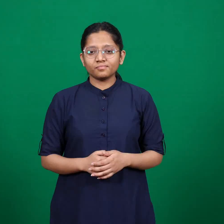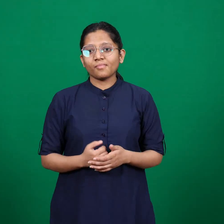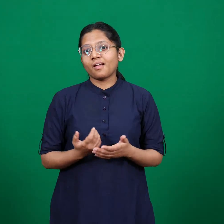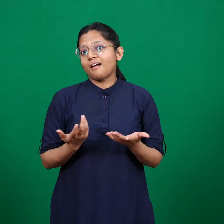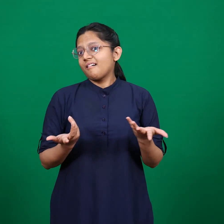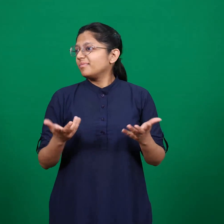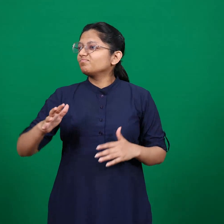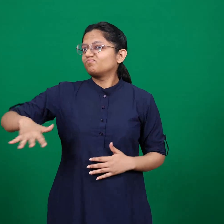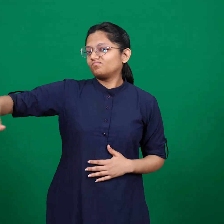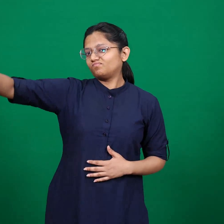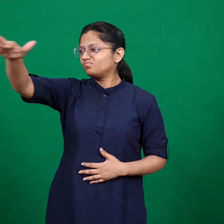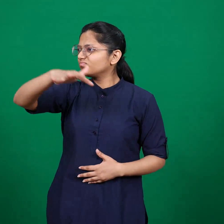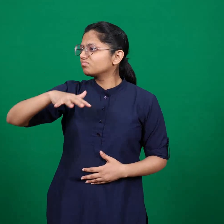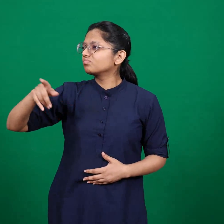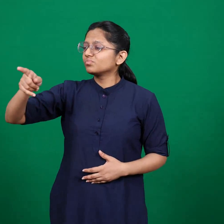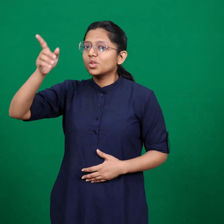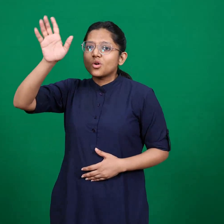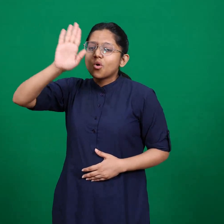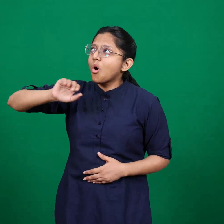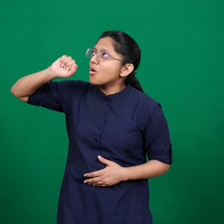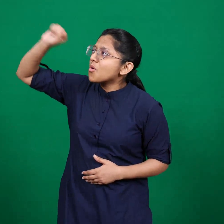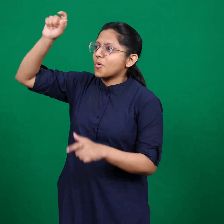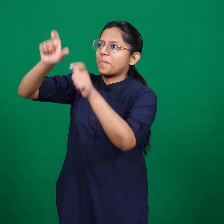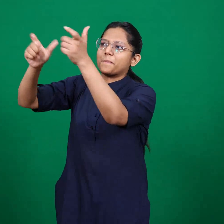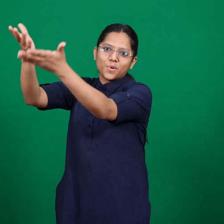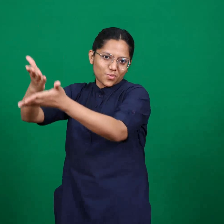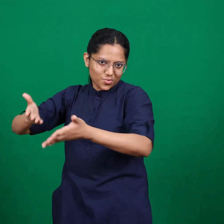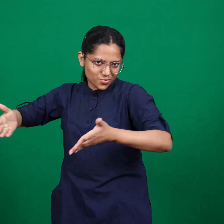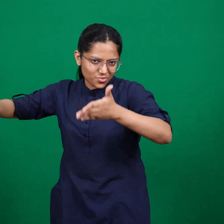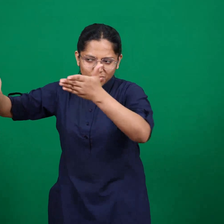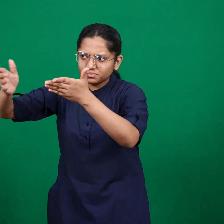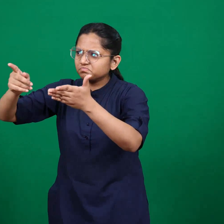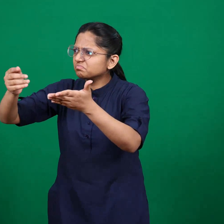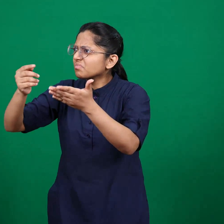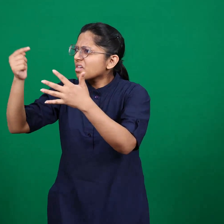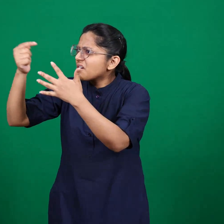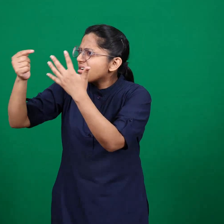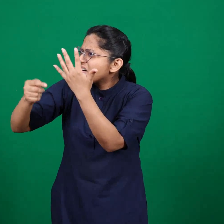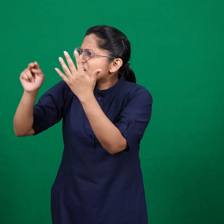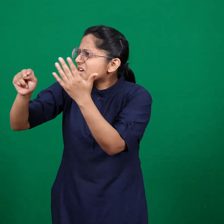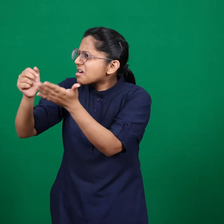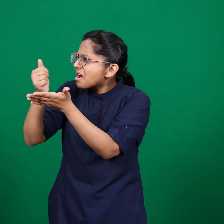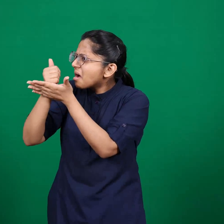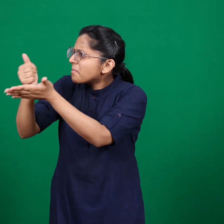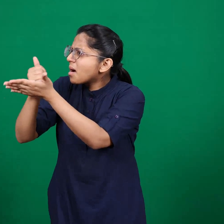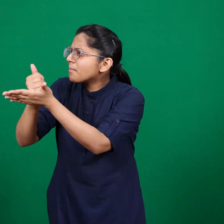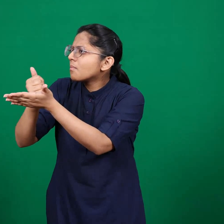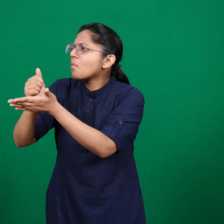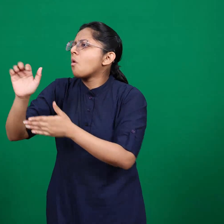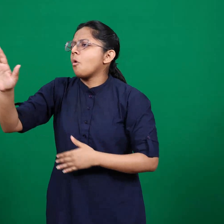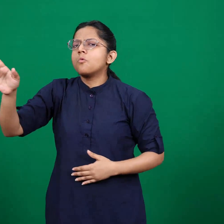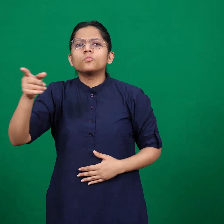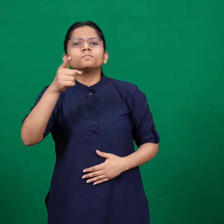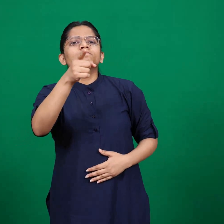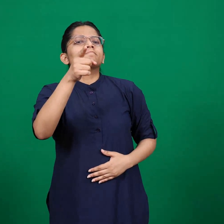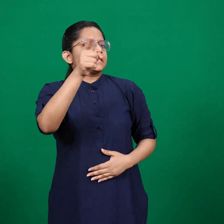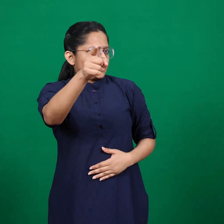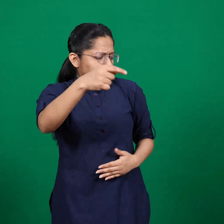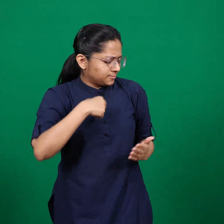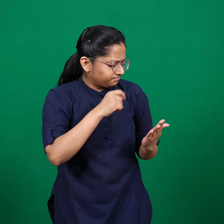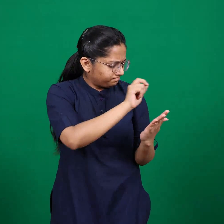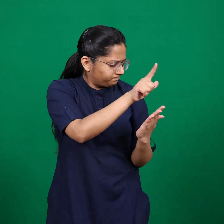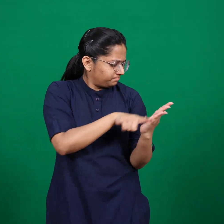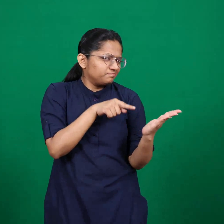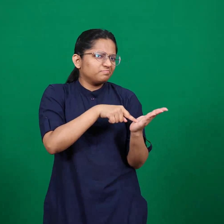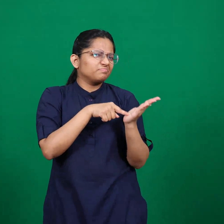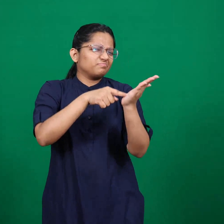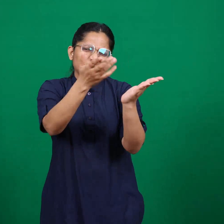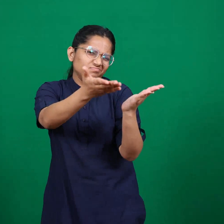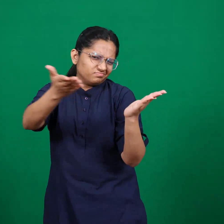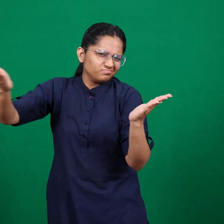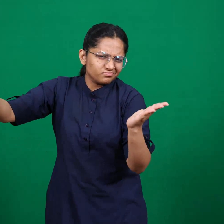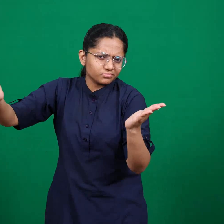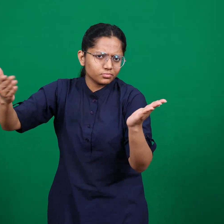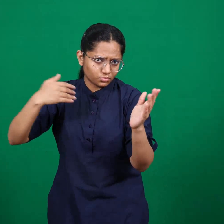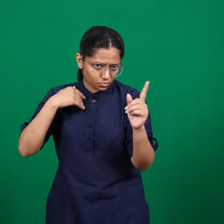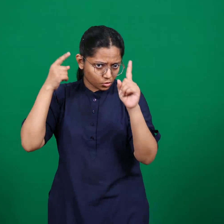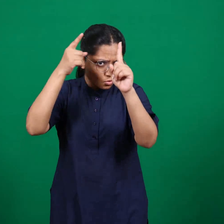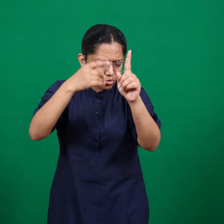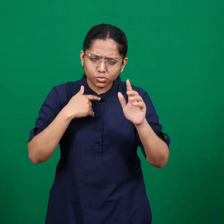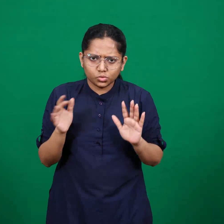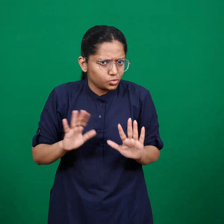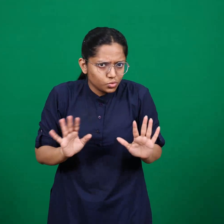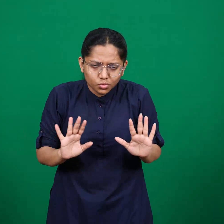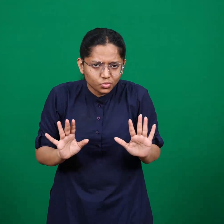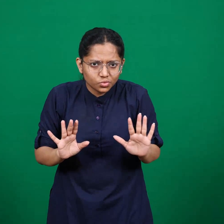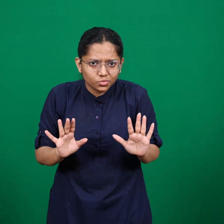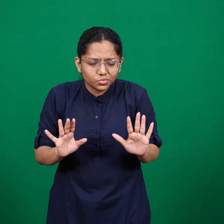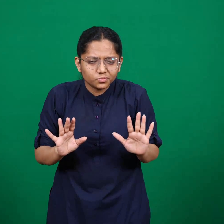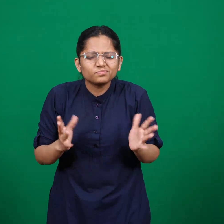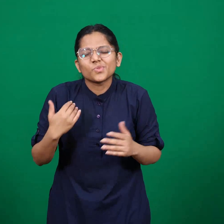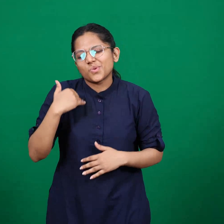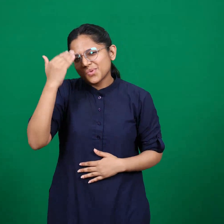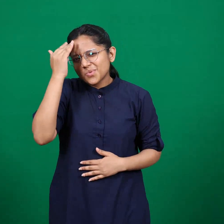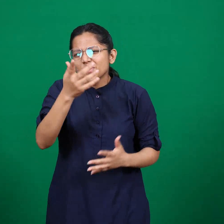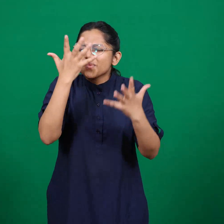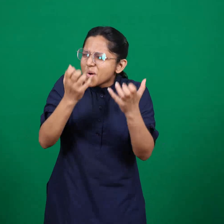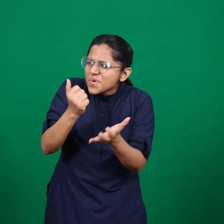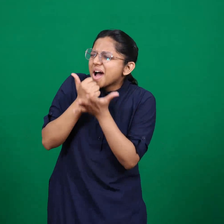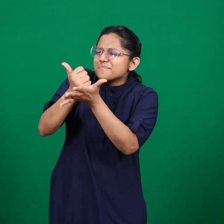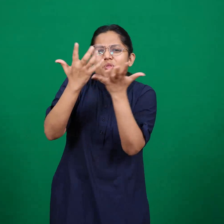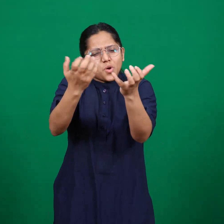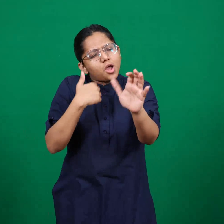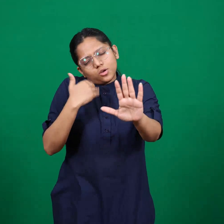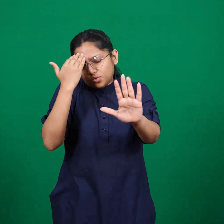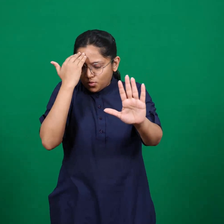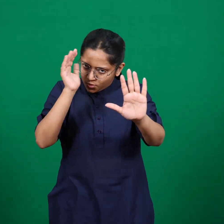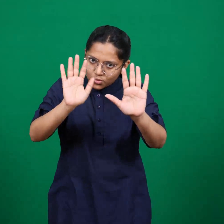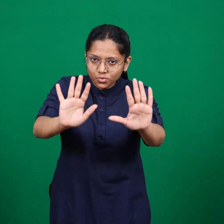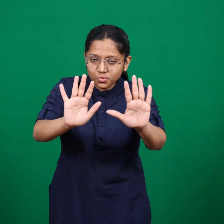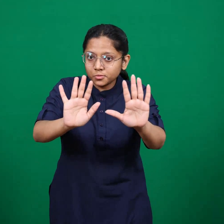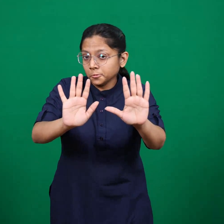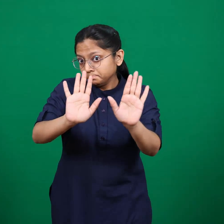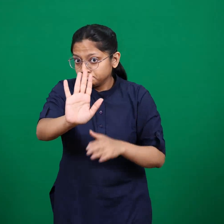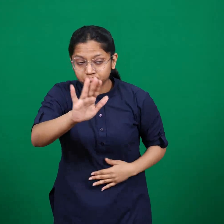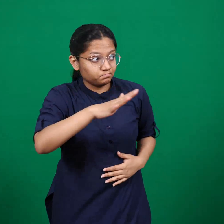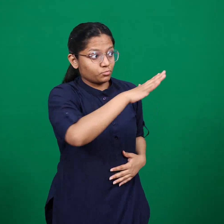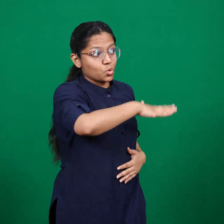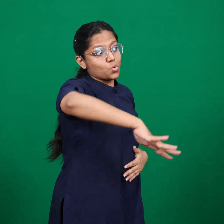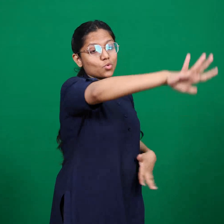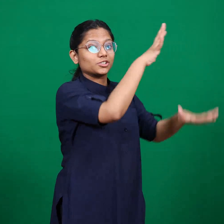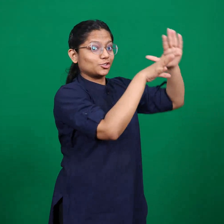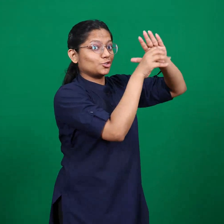Now about the service to the saints, there is no need for me to write to you.